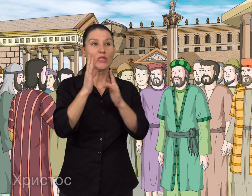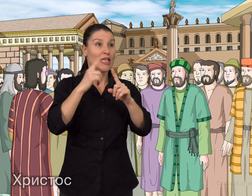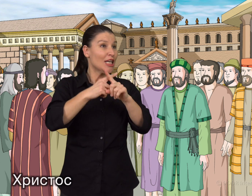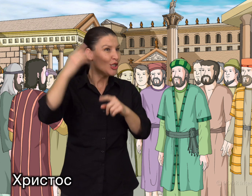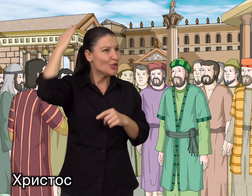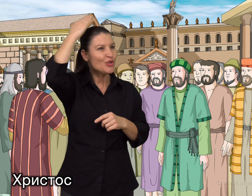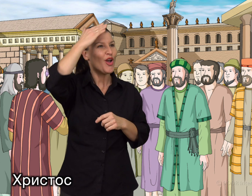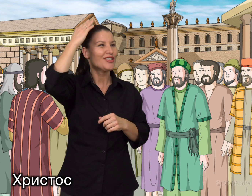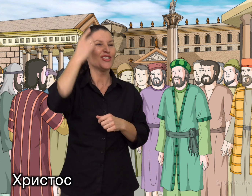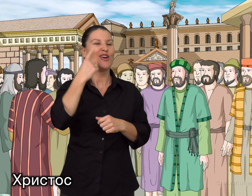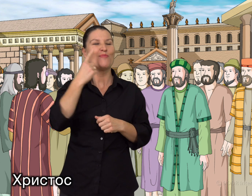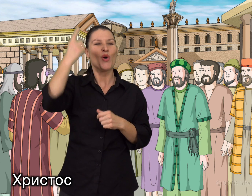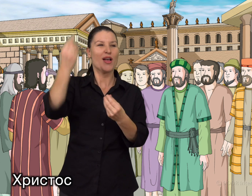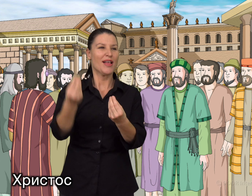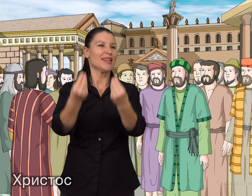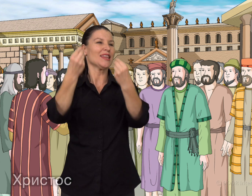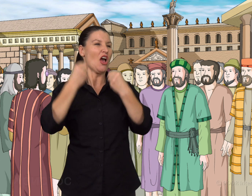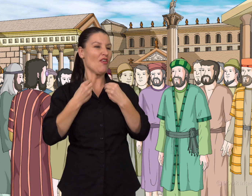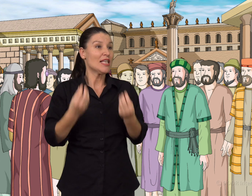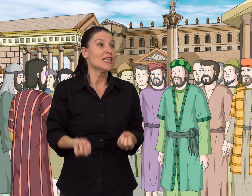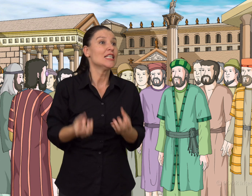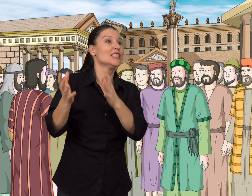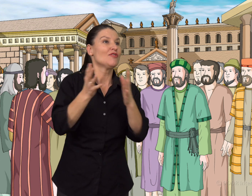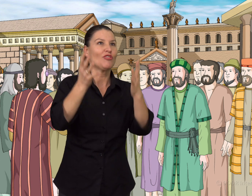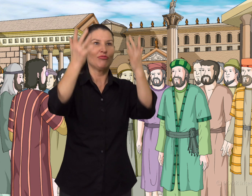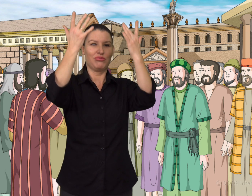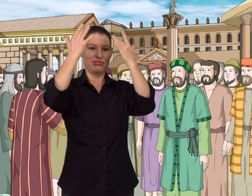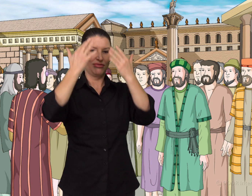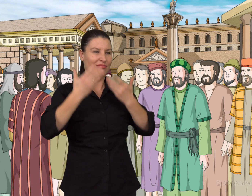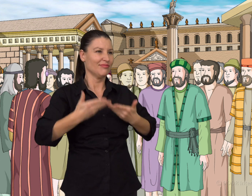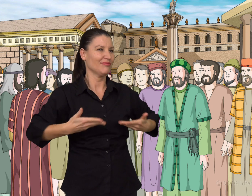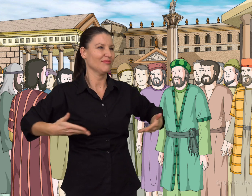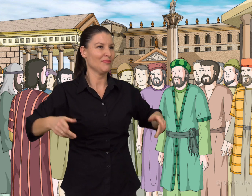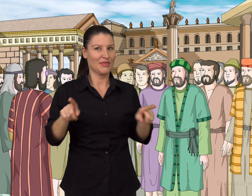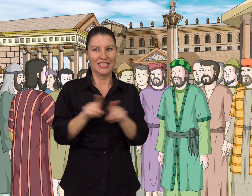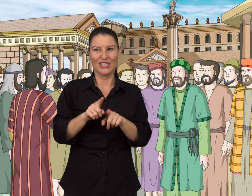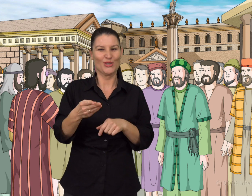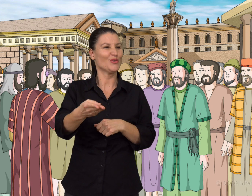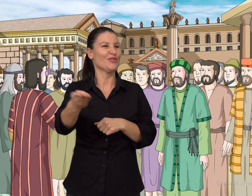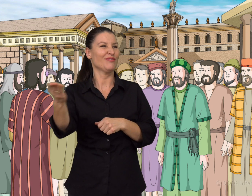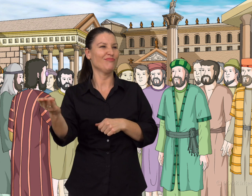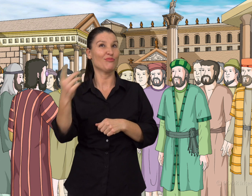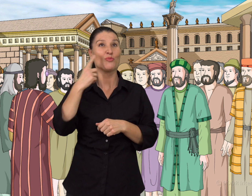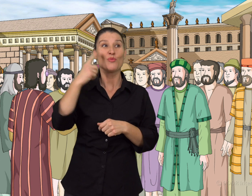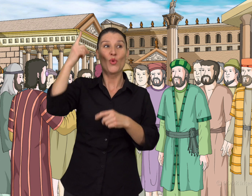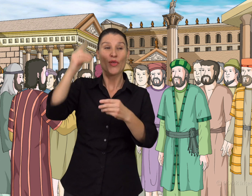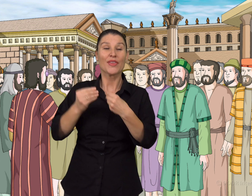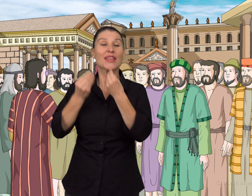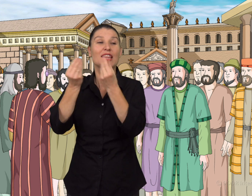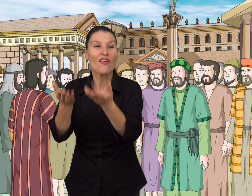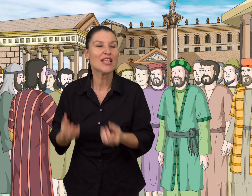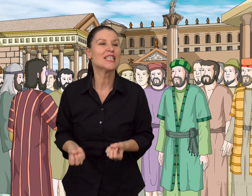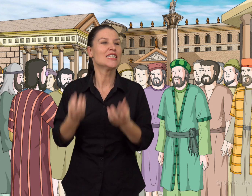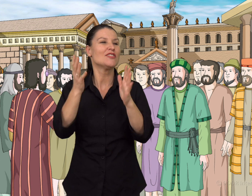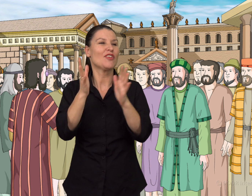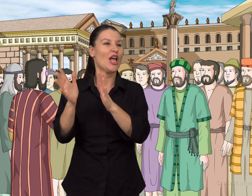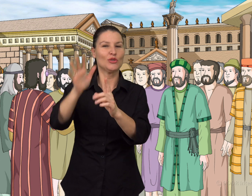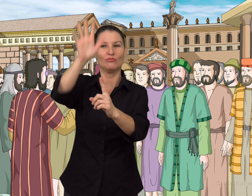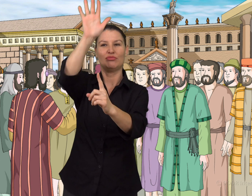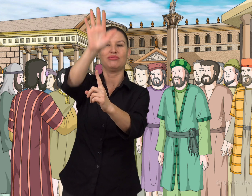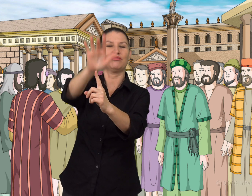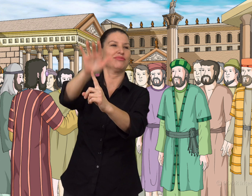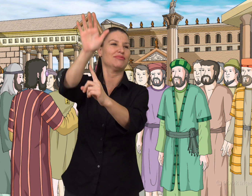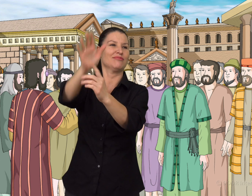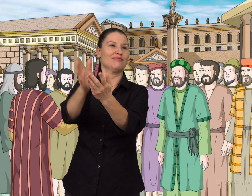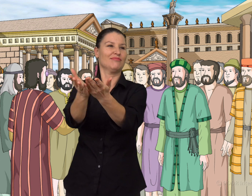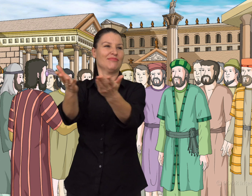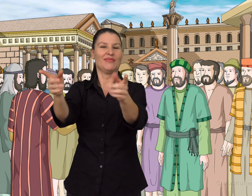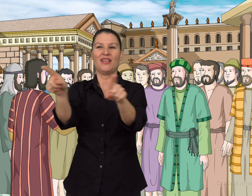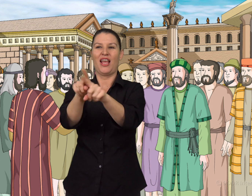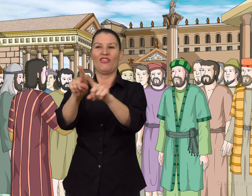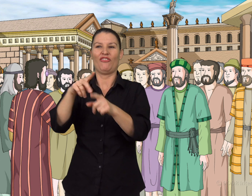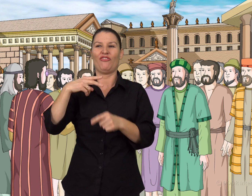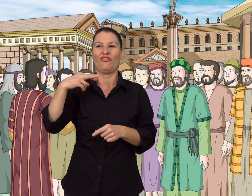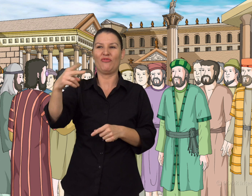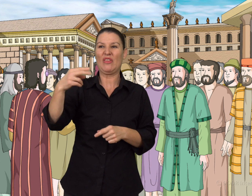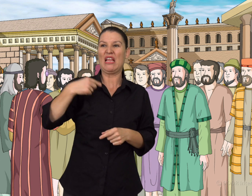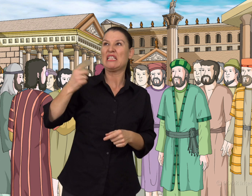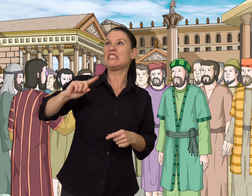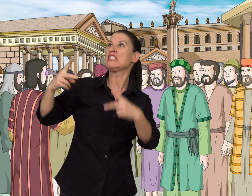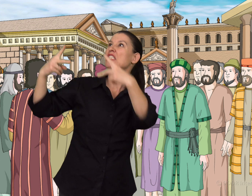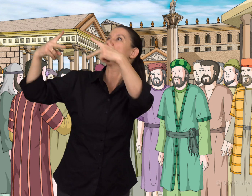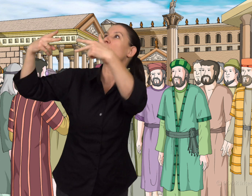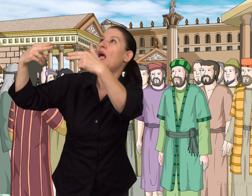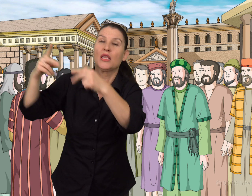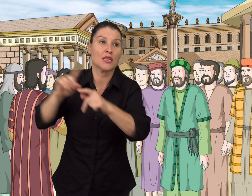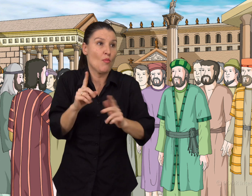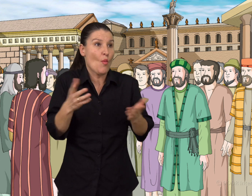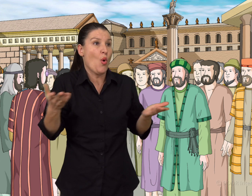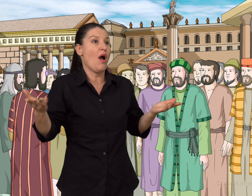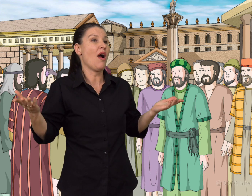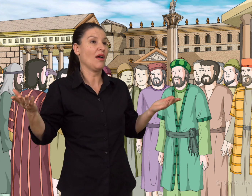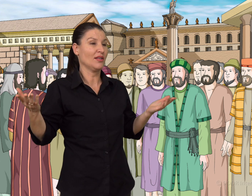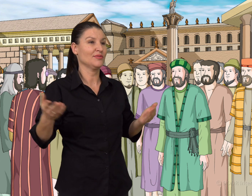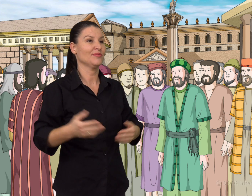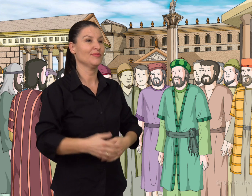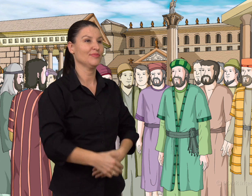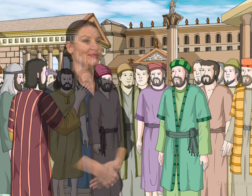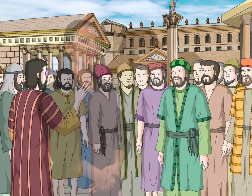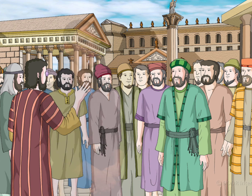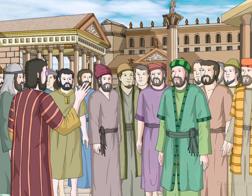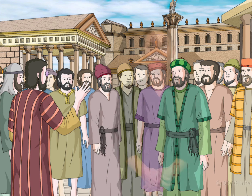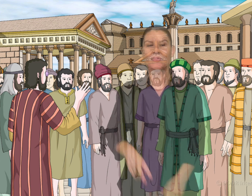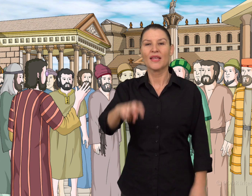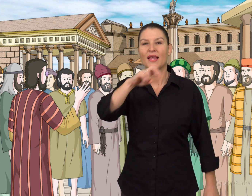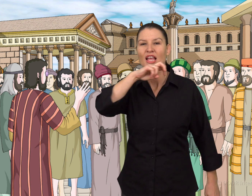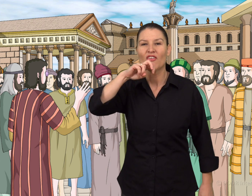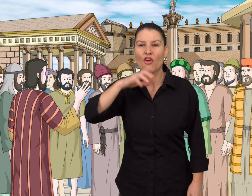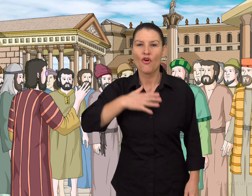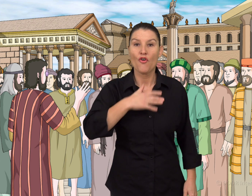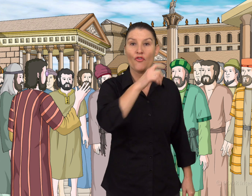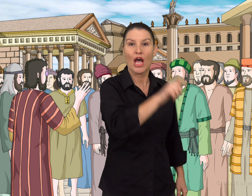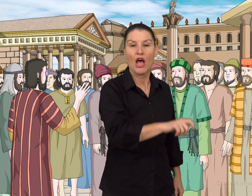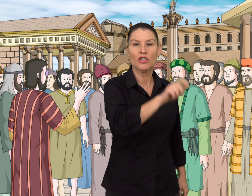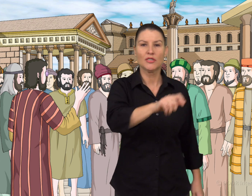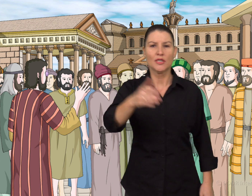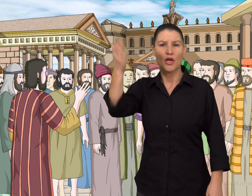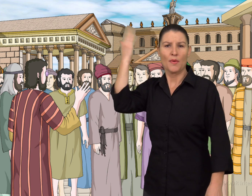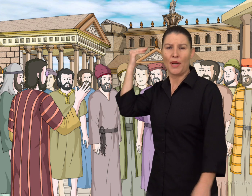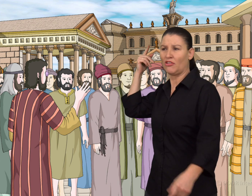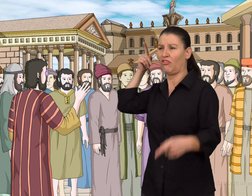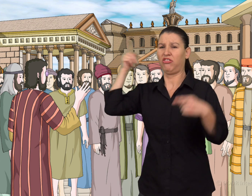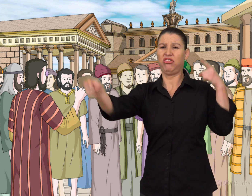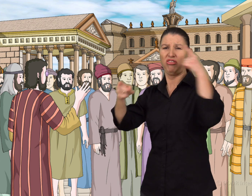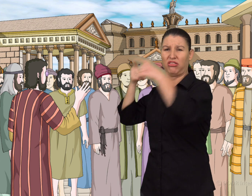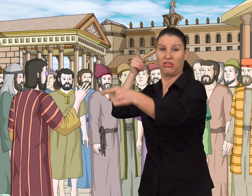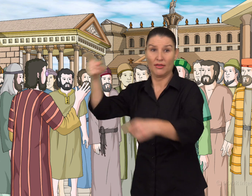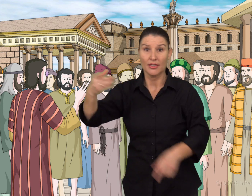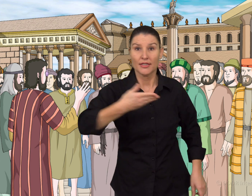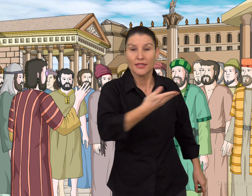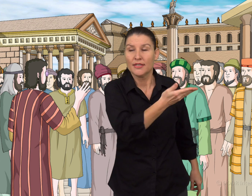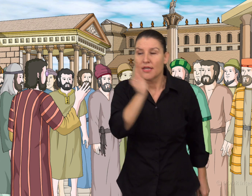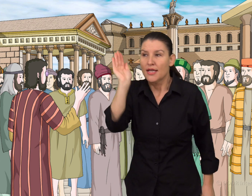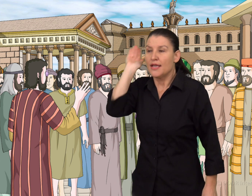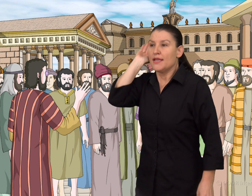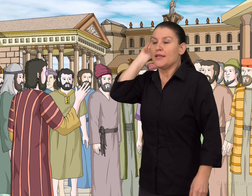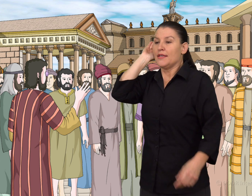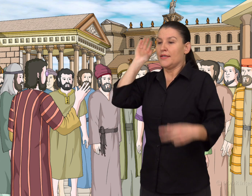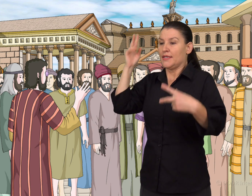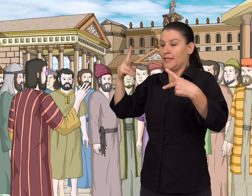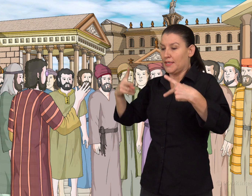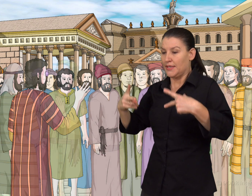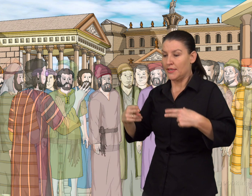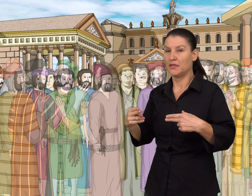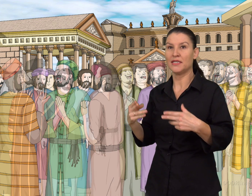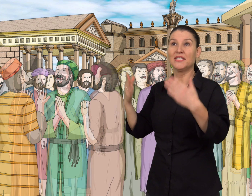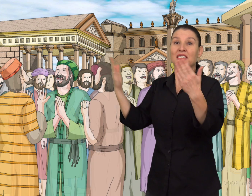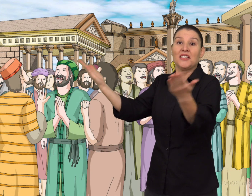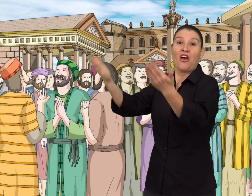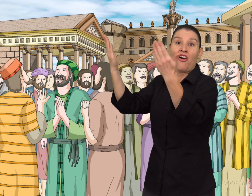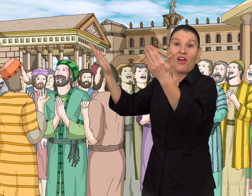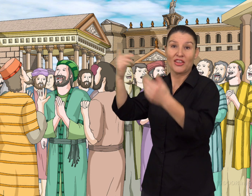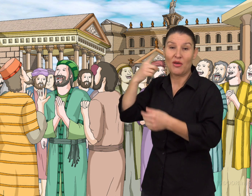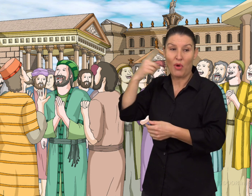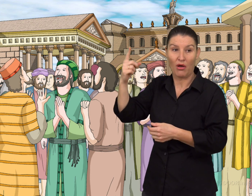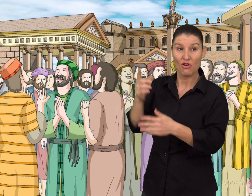So if God gave them the same gift He gave us who believed in the Lord Jesus Christ, who was I to hinder the work of God?”